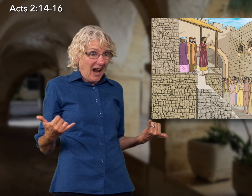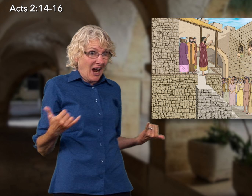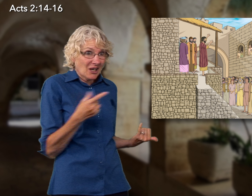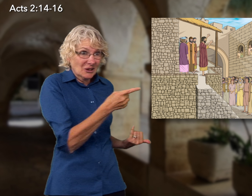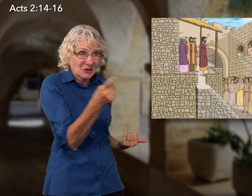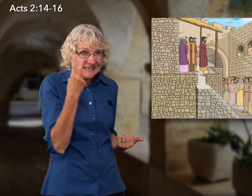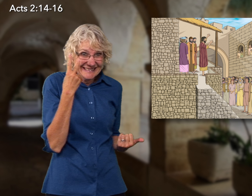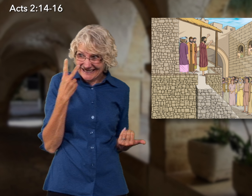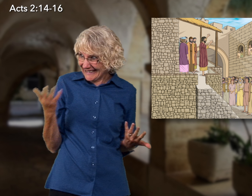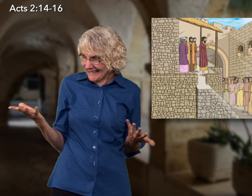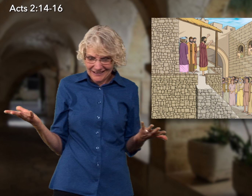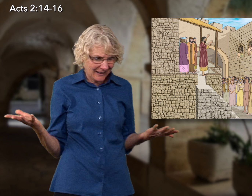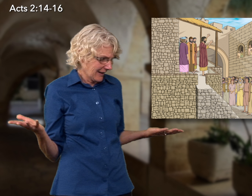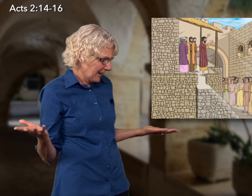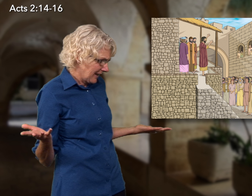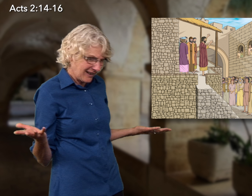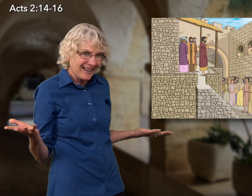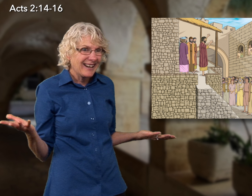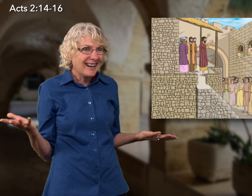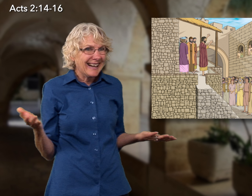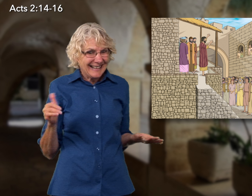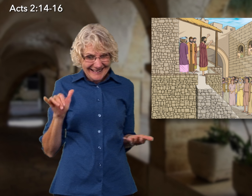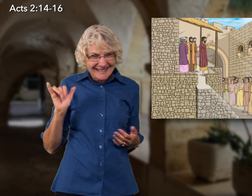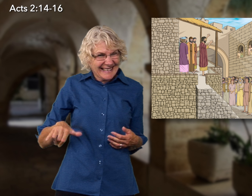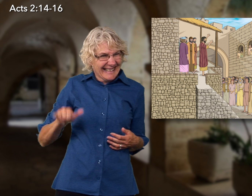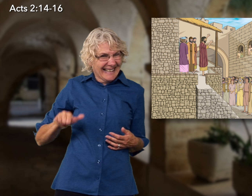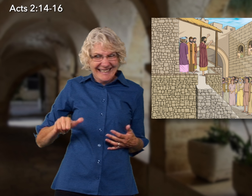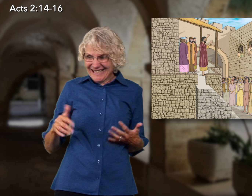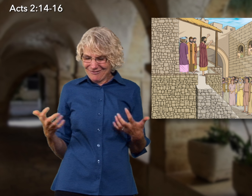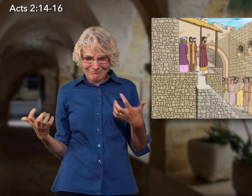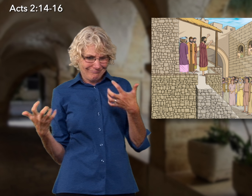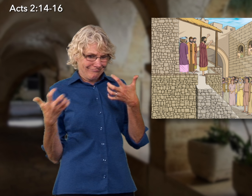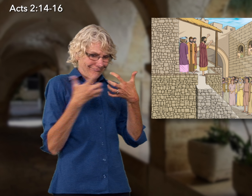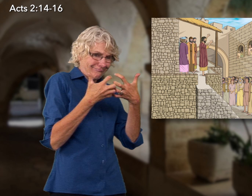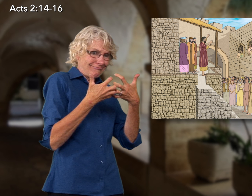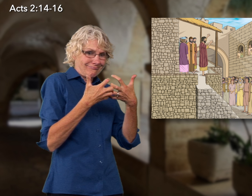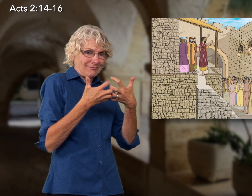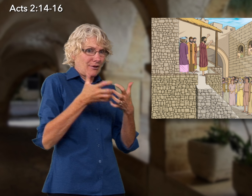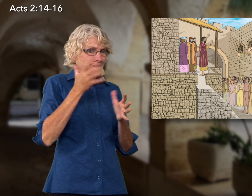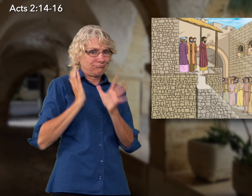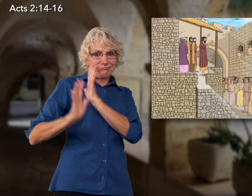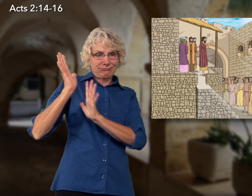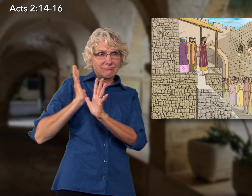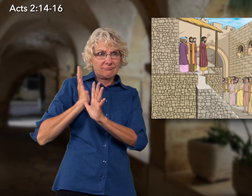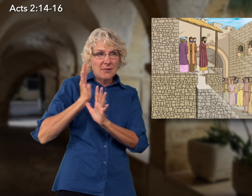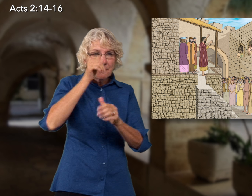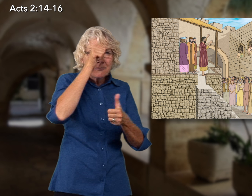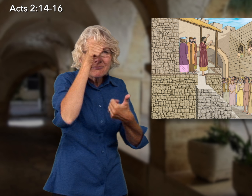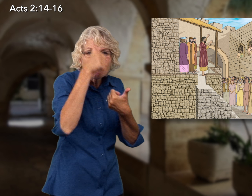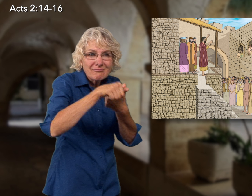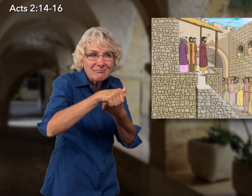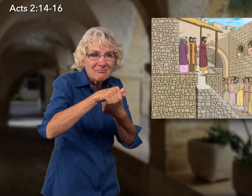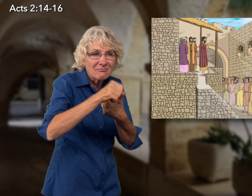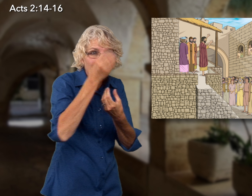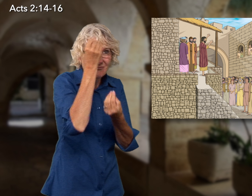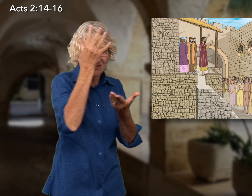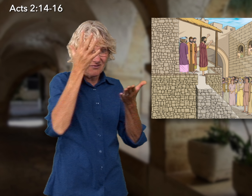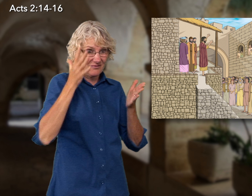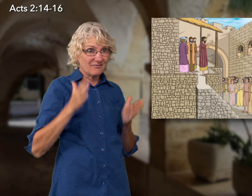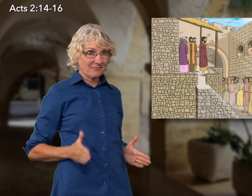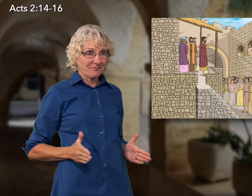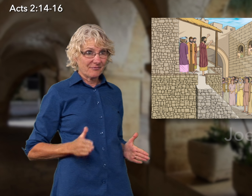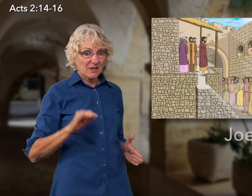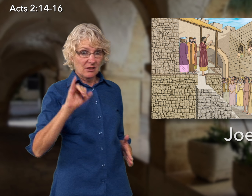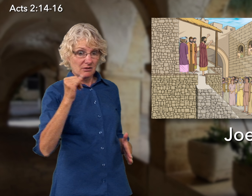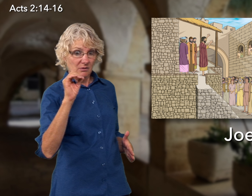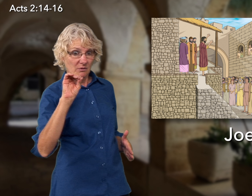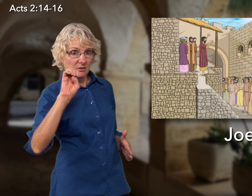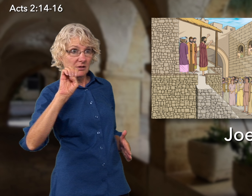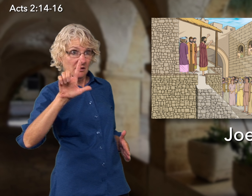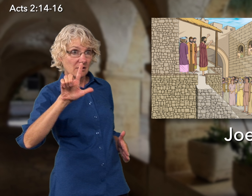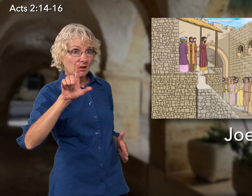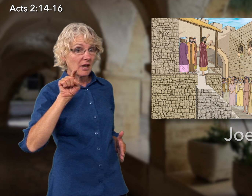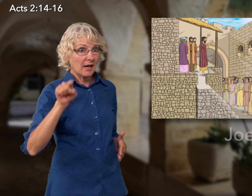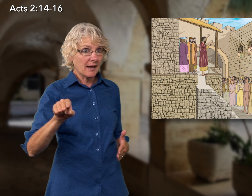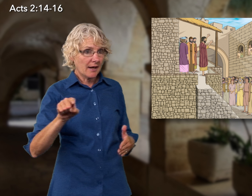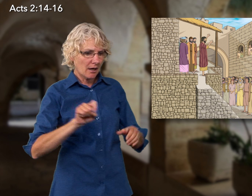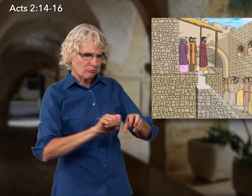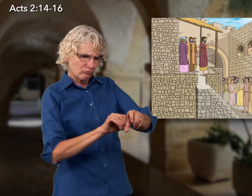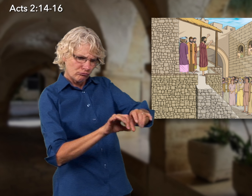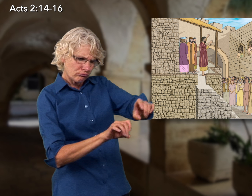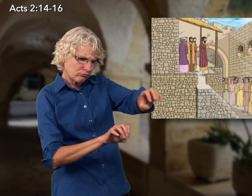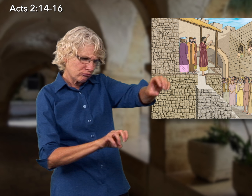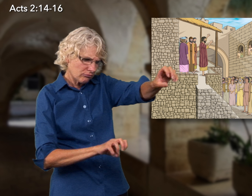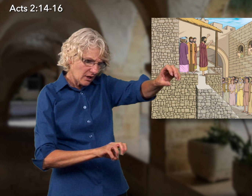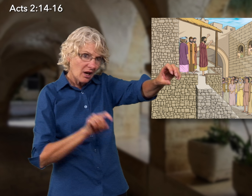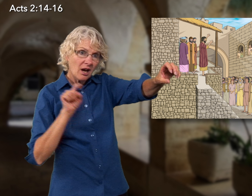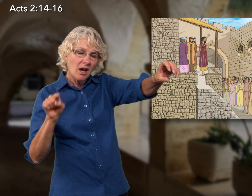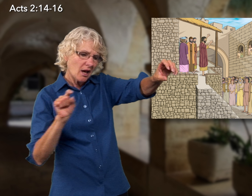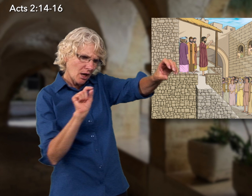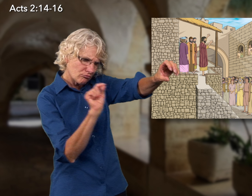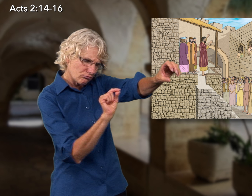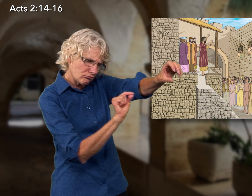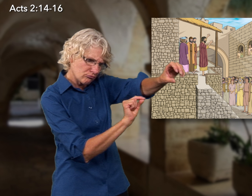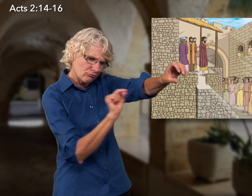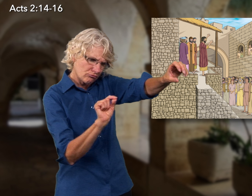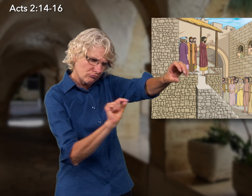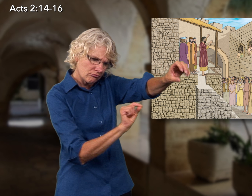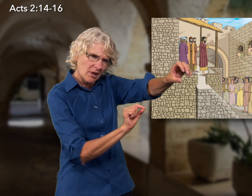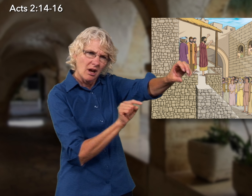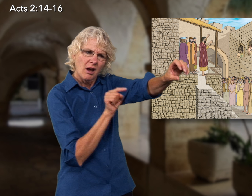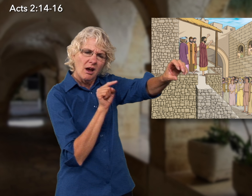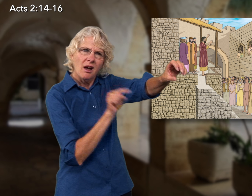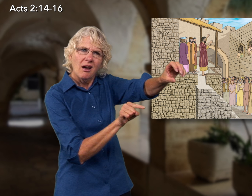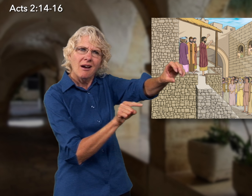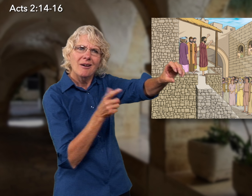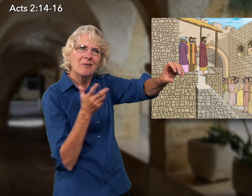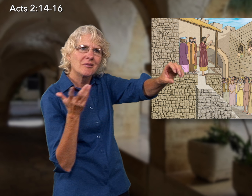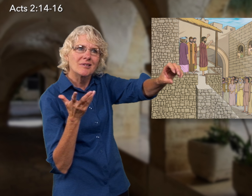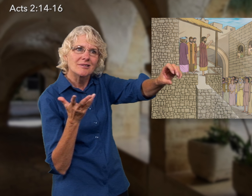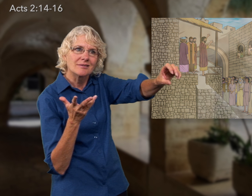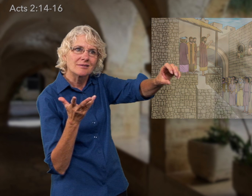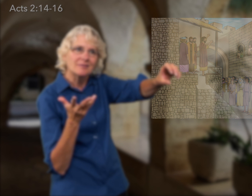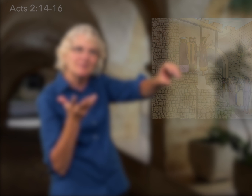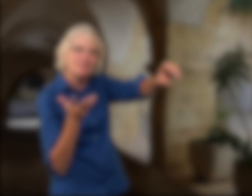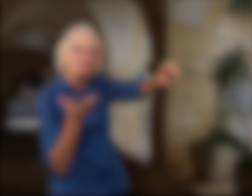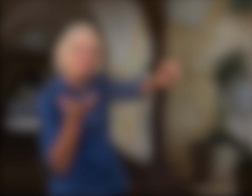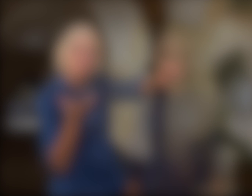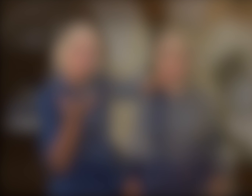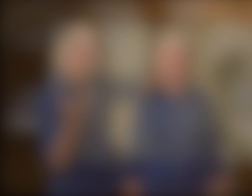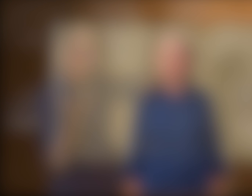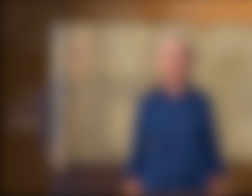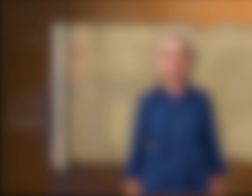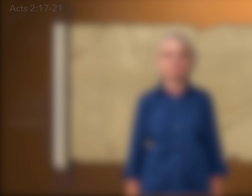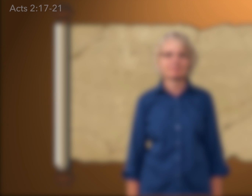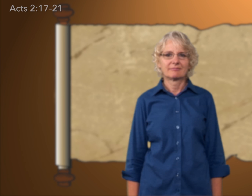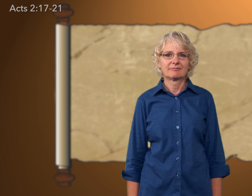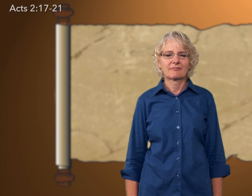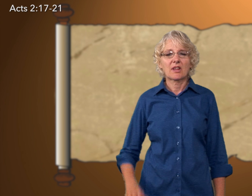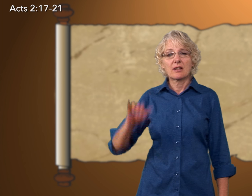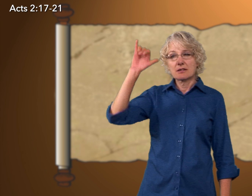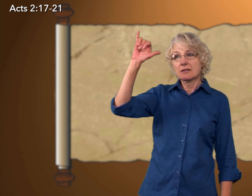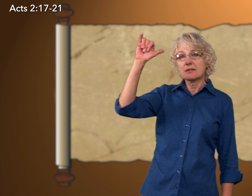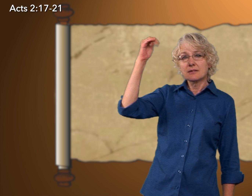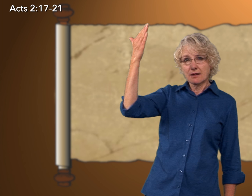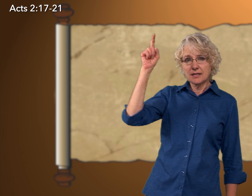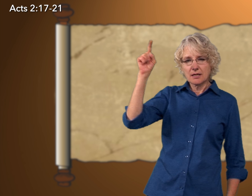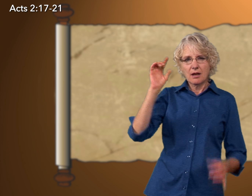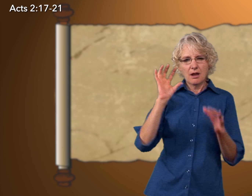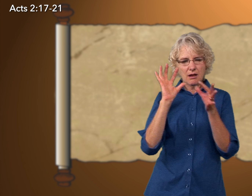These men are not drunk, as you suppose. It is only the third hour of the day! No, this is what was spoken by the prophet Joel: